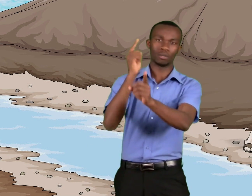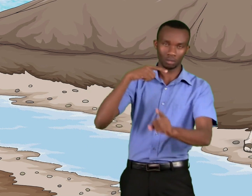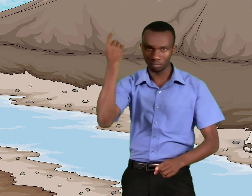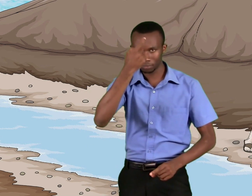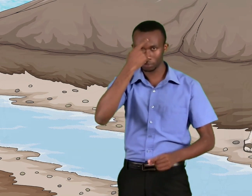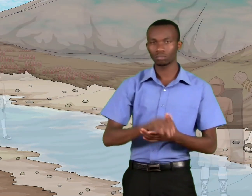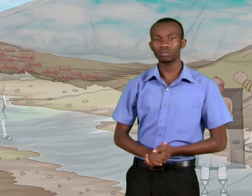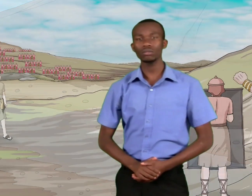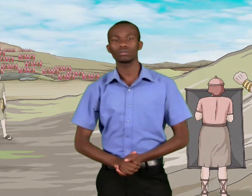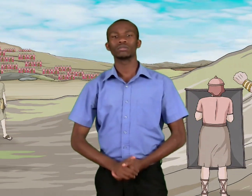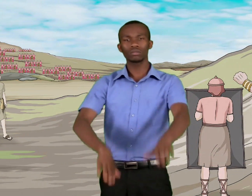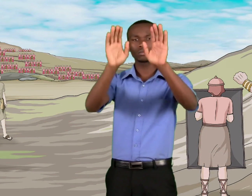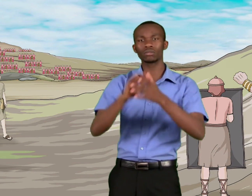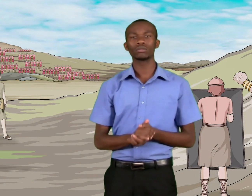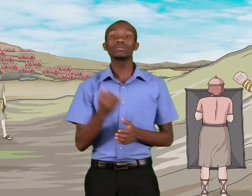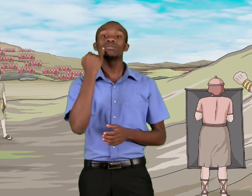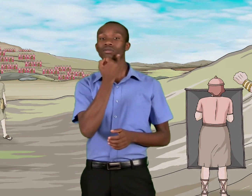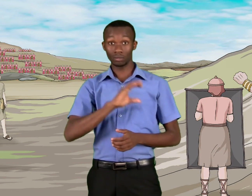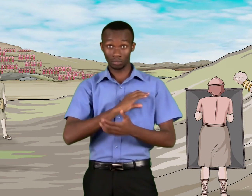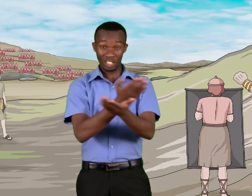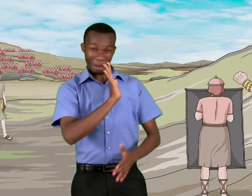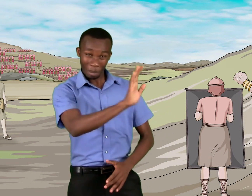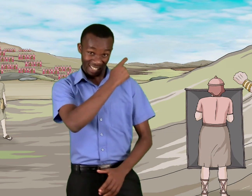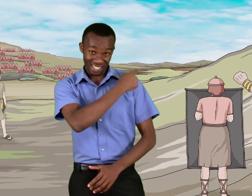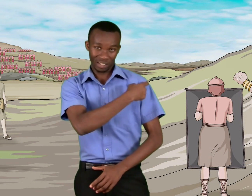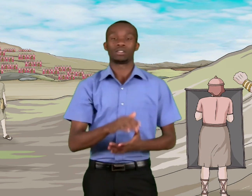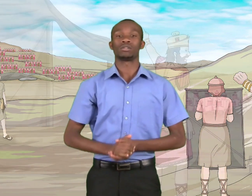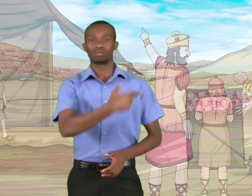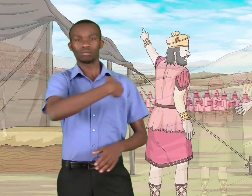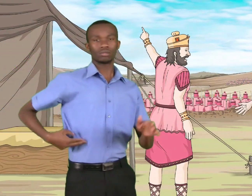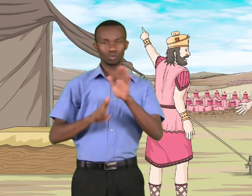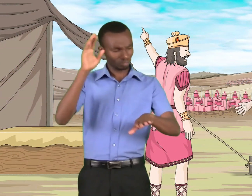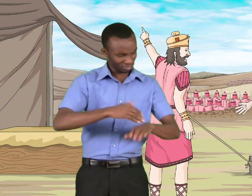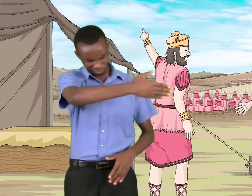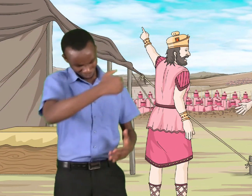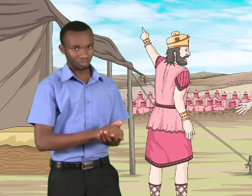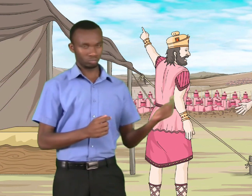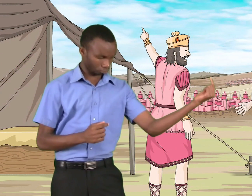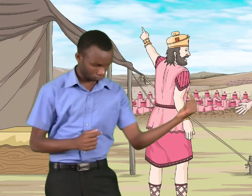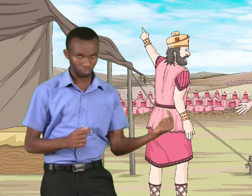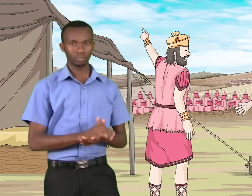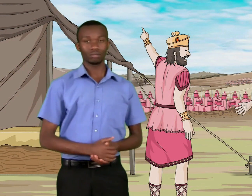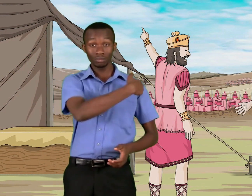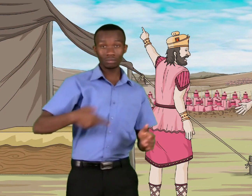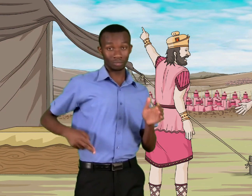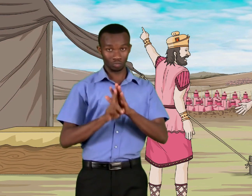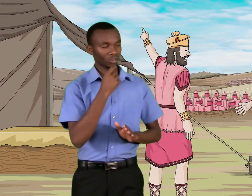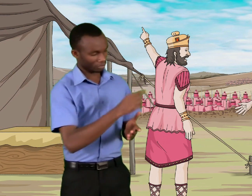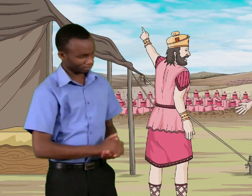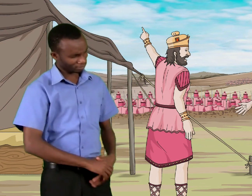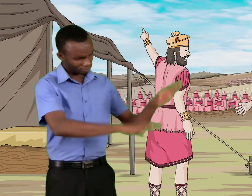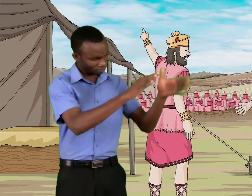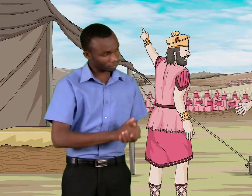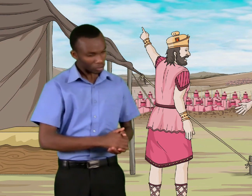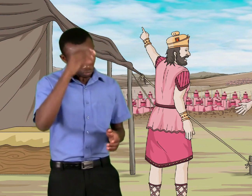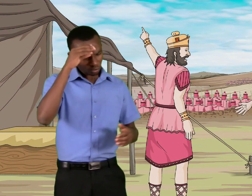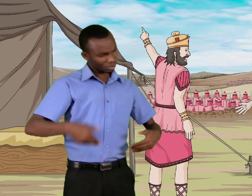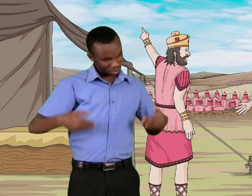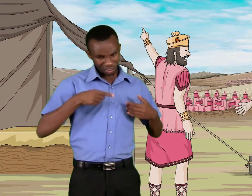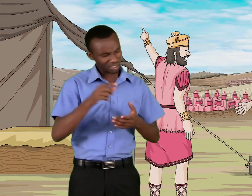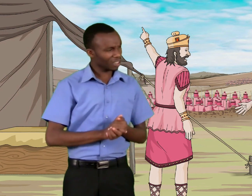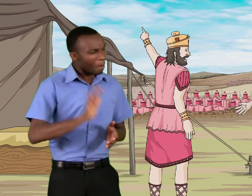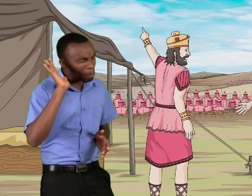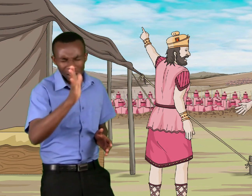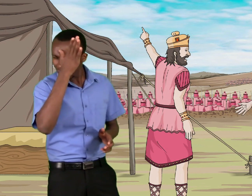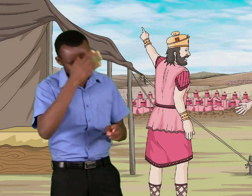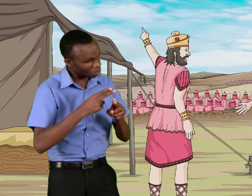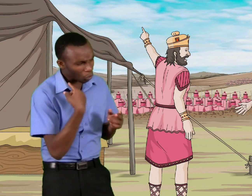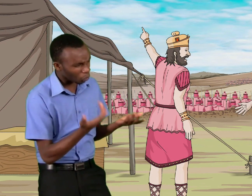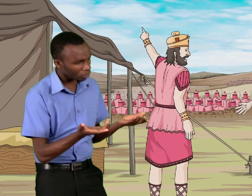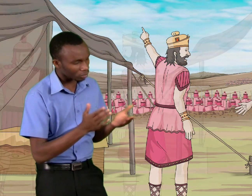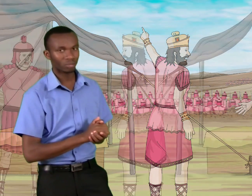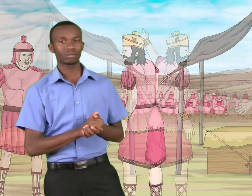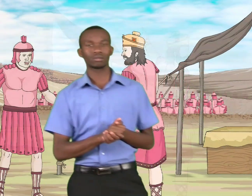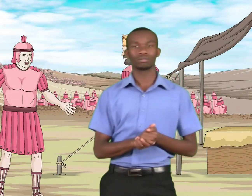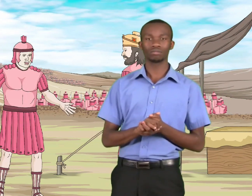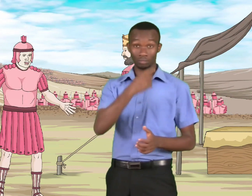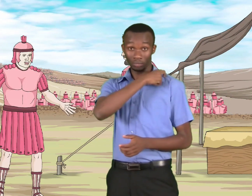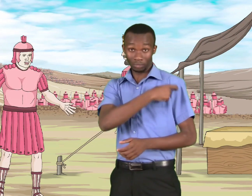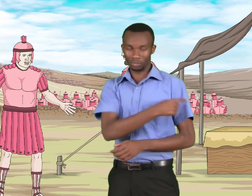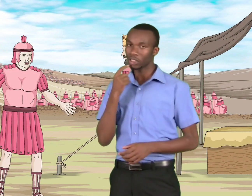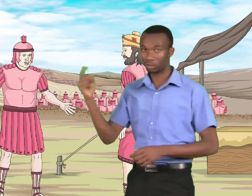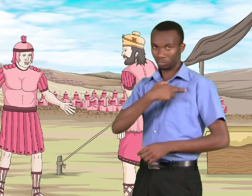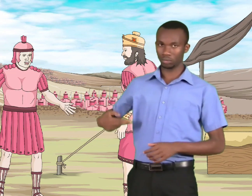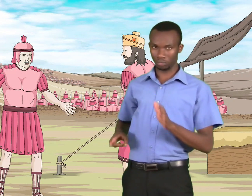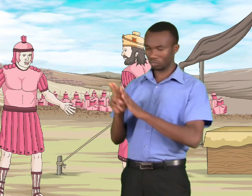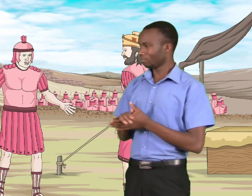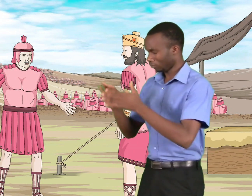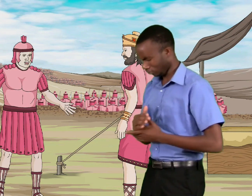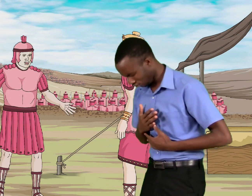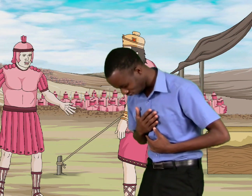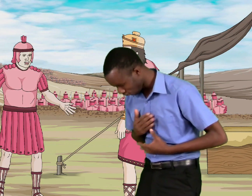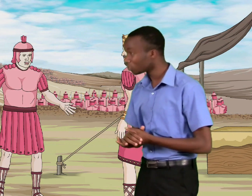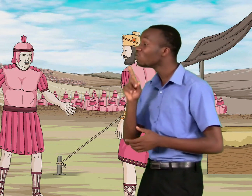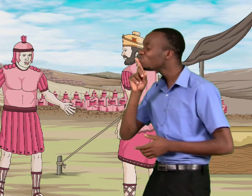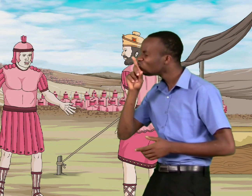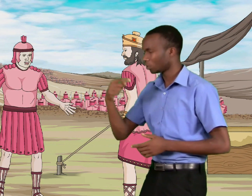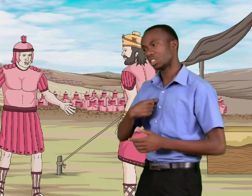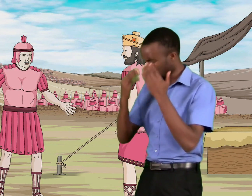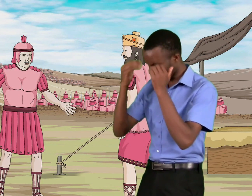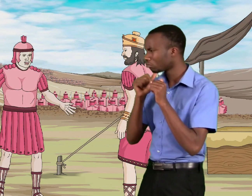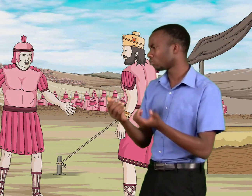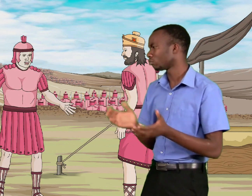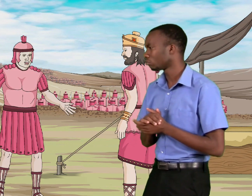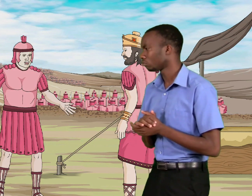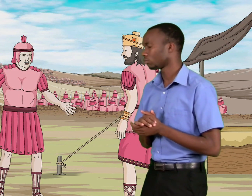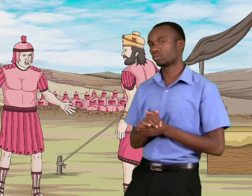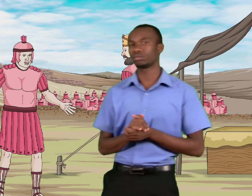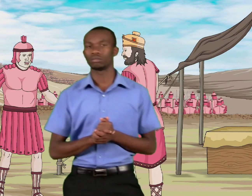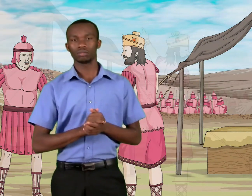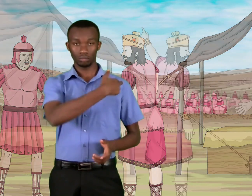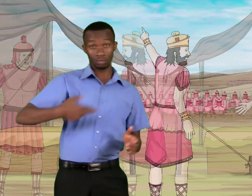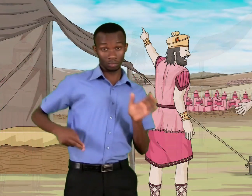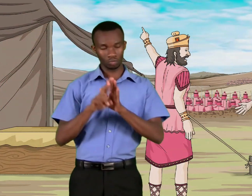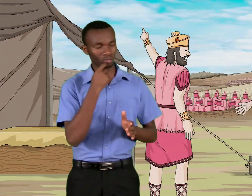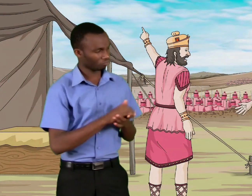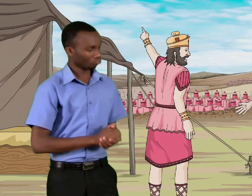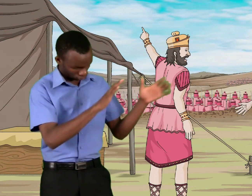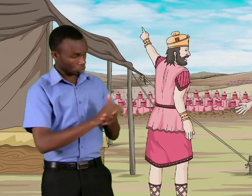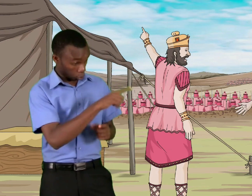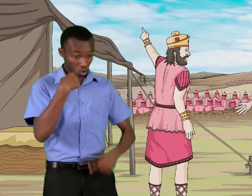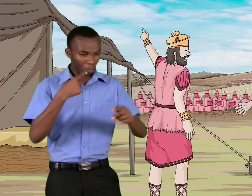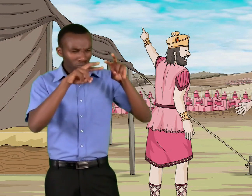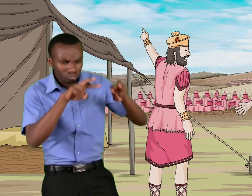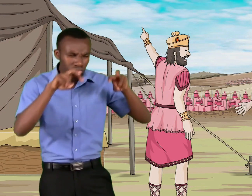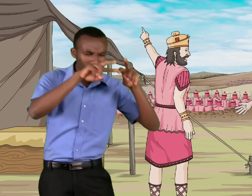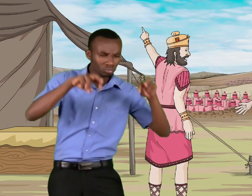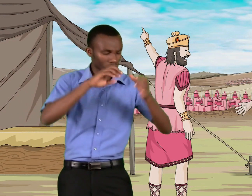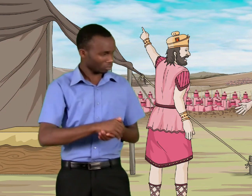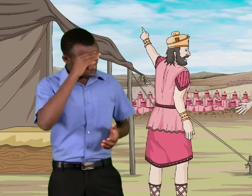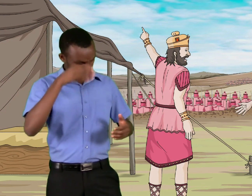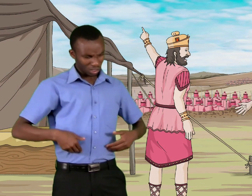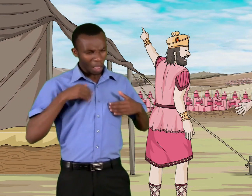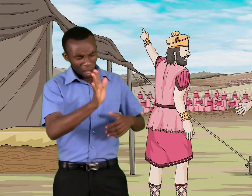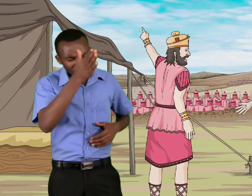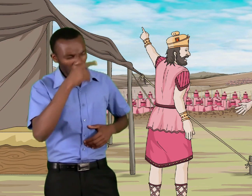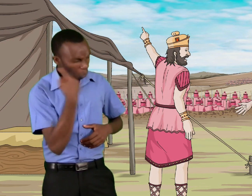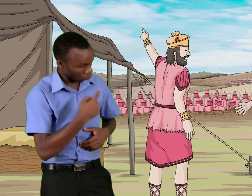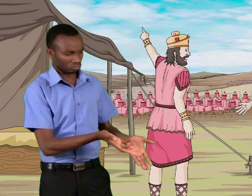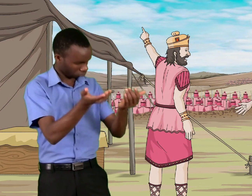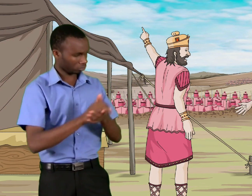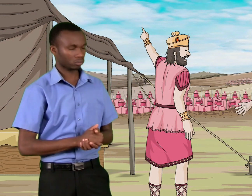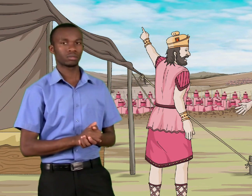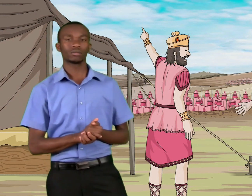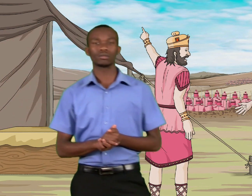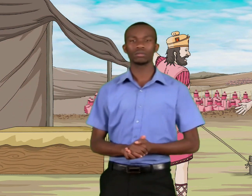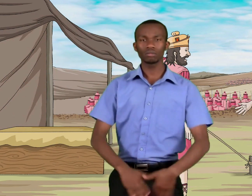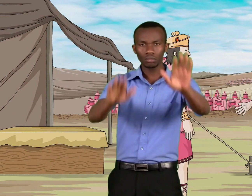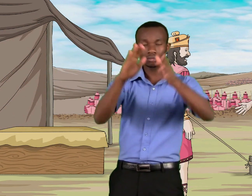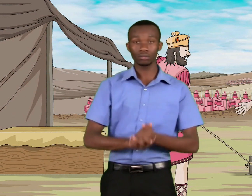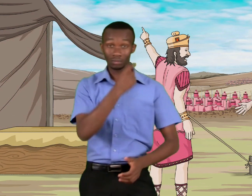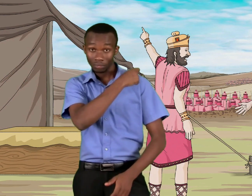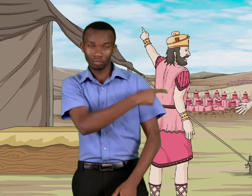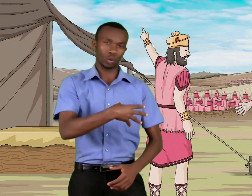Now the Philistine came closer and closer to David, with his shield-bearer before him. When the Philistine looked and saw David, he despised him because he was just a boy, ruddy and handsome.